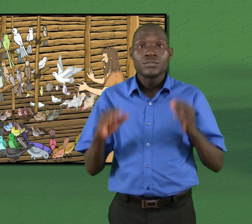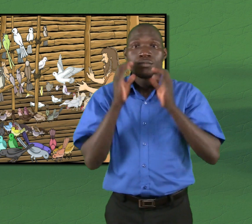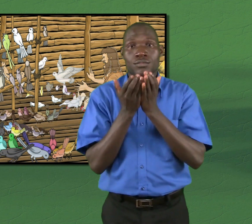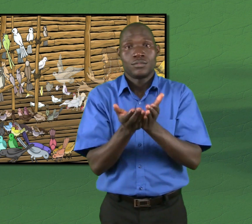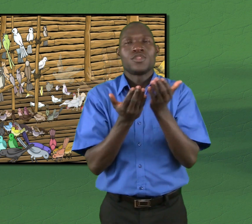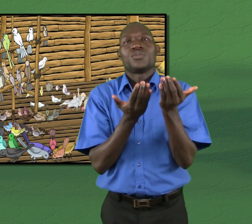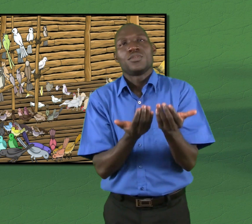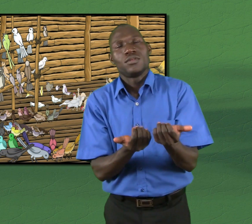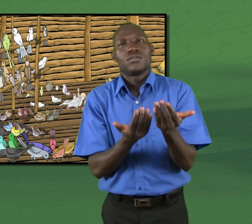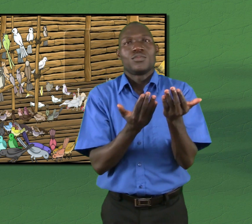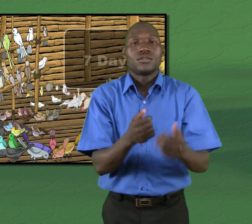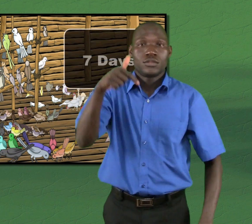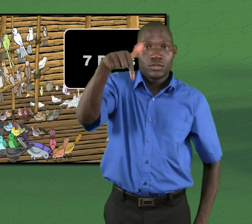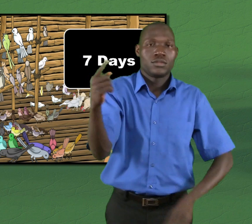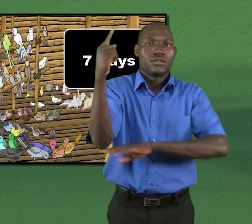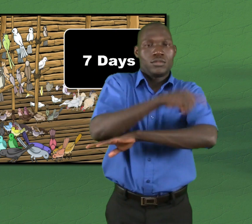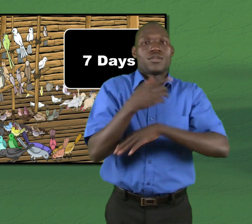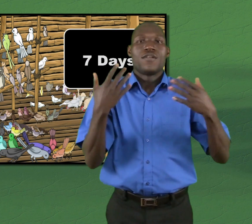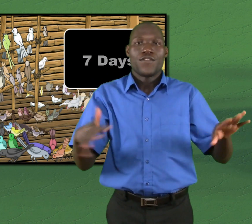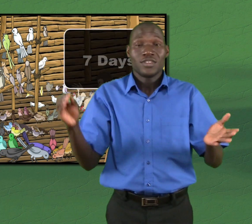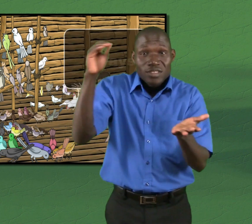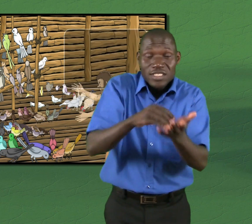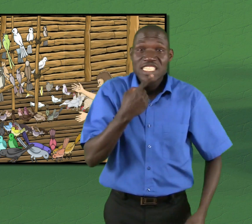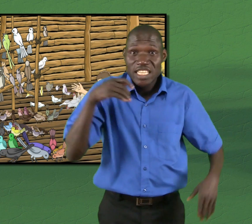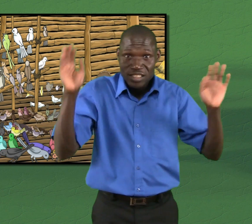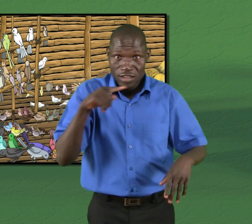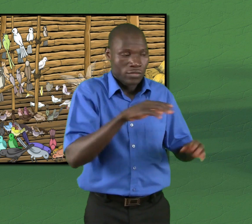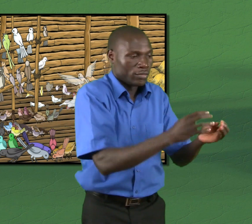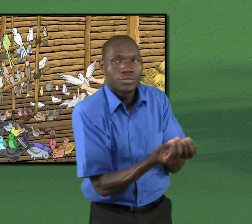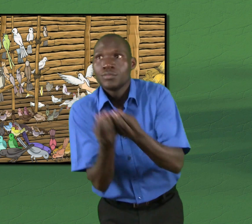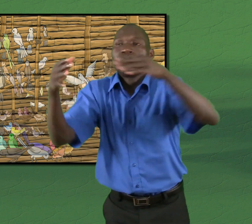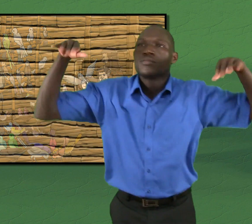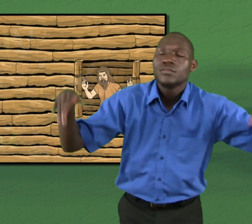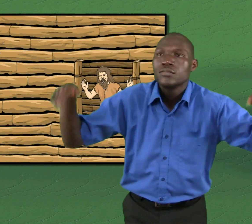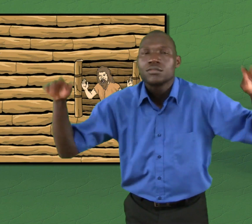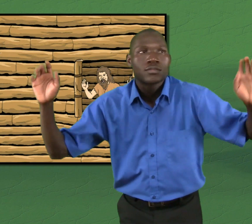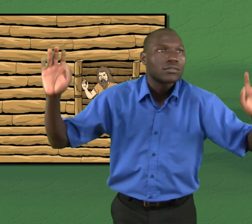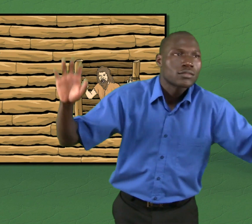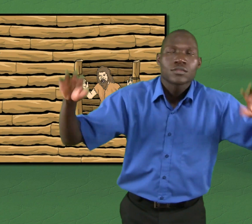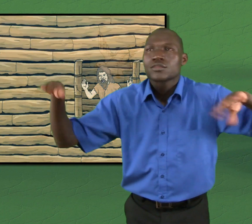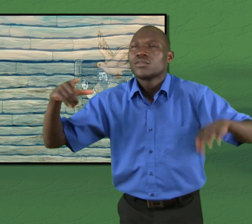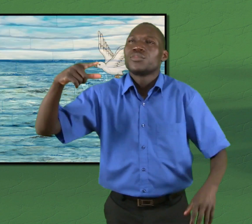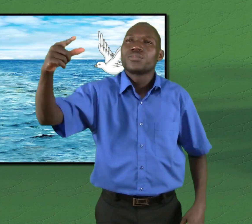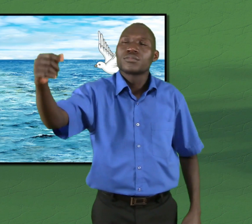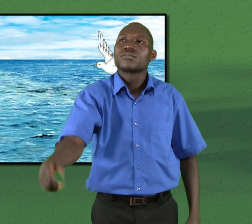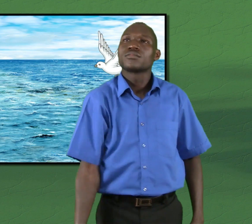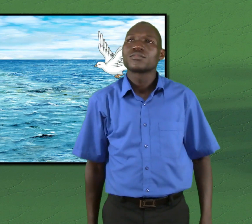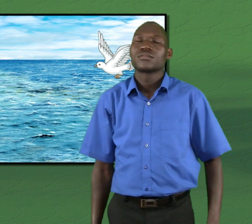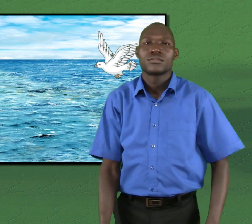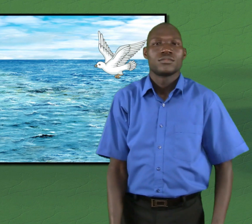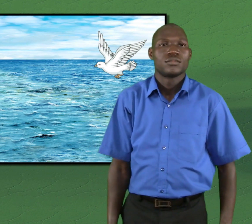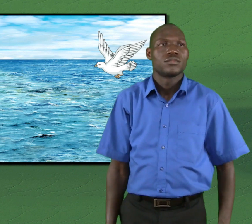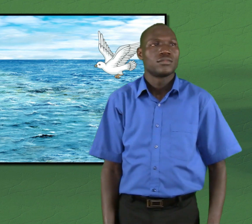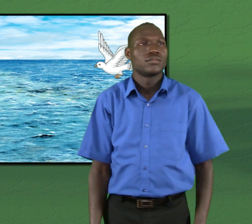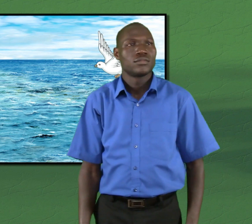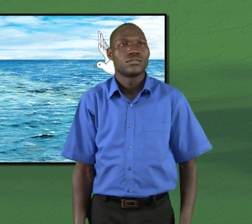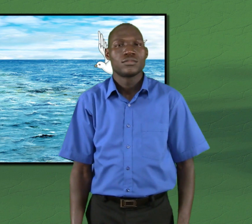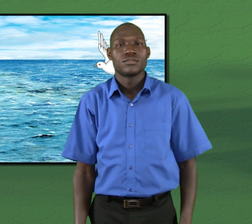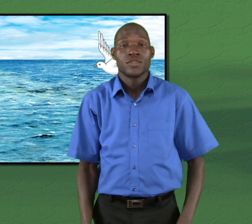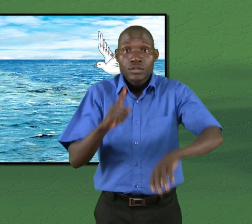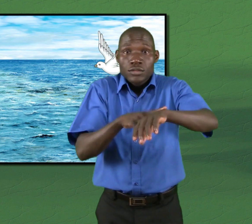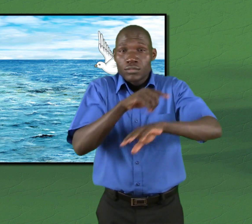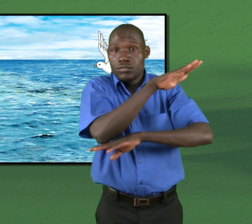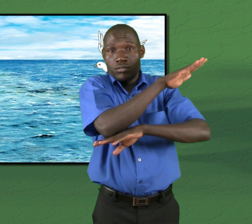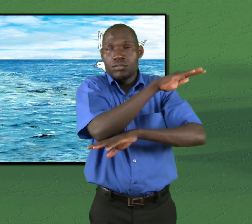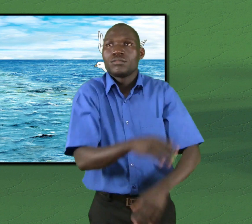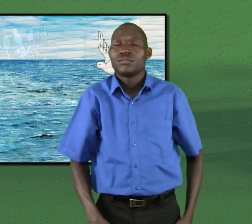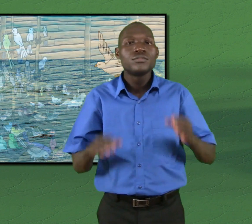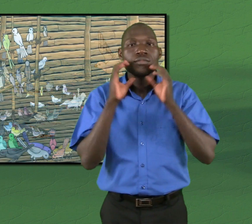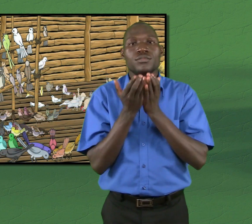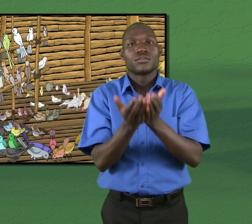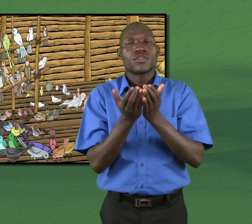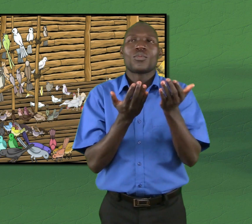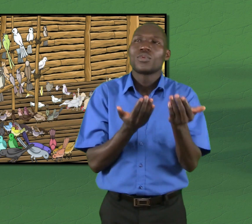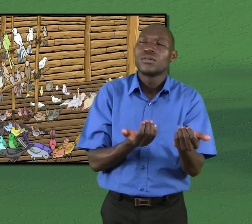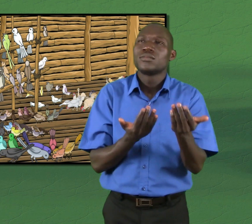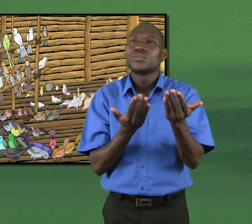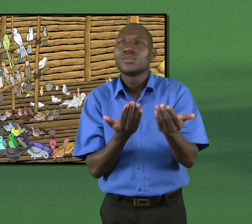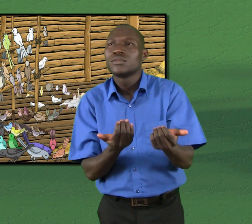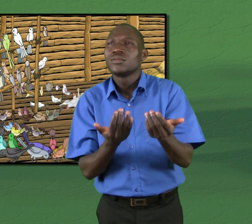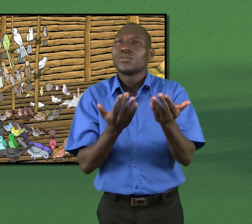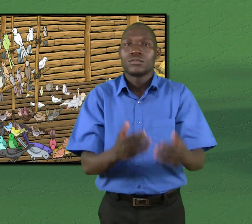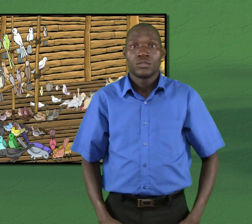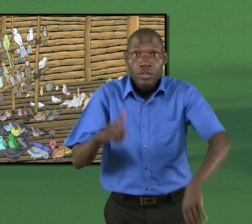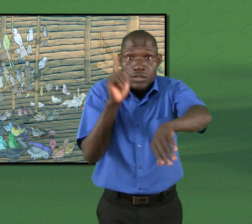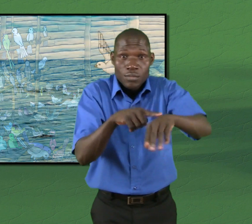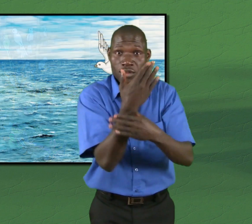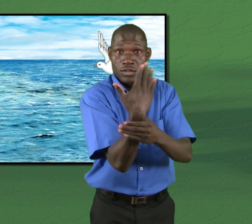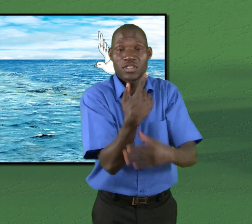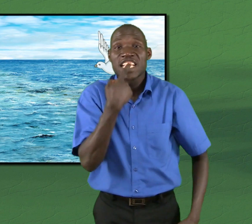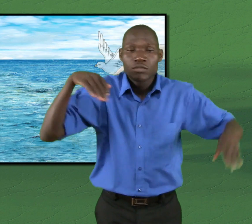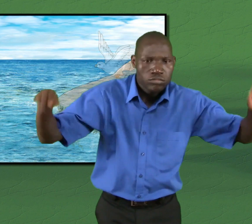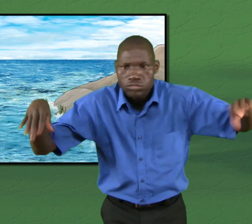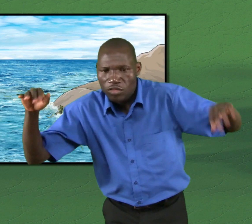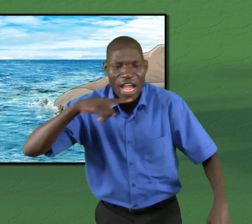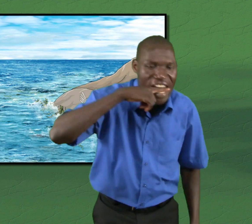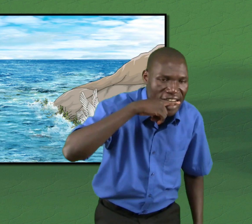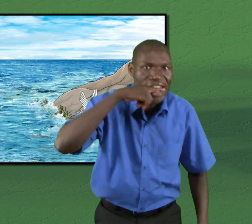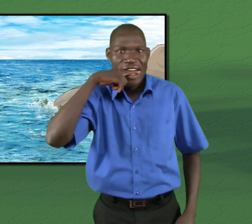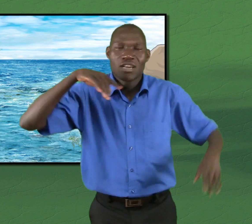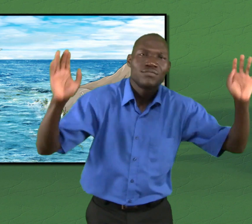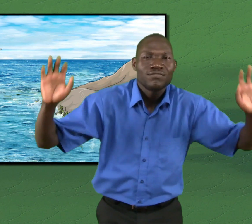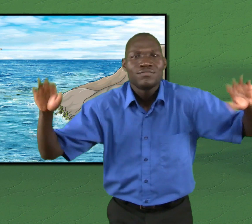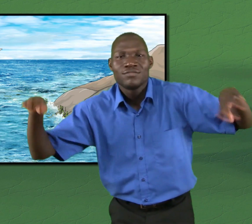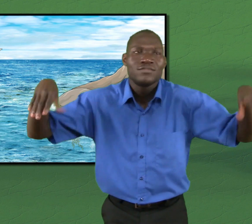Noah waited seven more days and again sent out the dove from the ark.